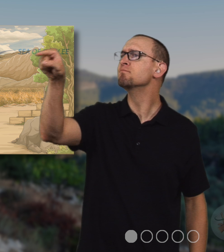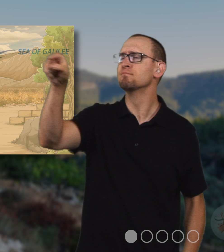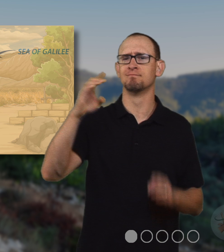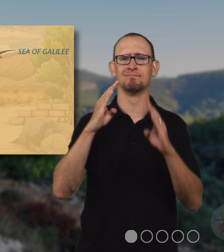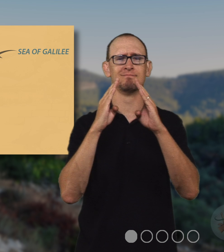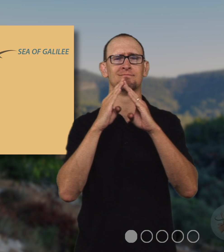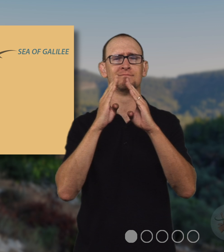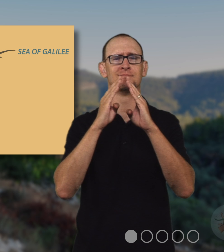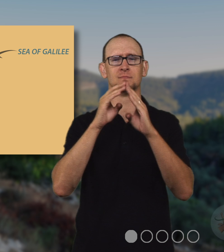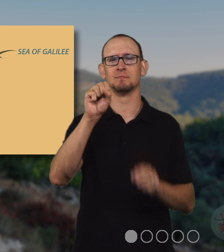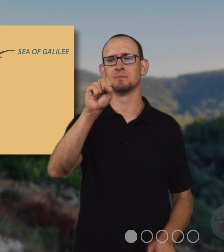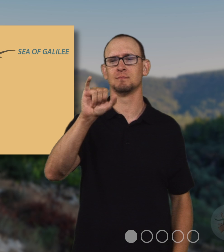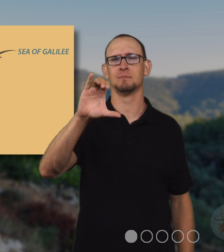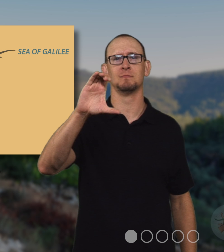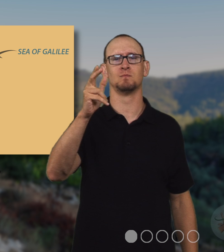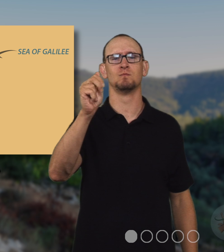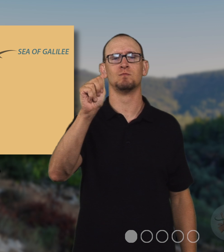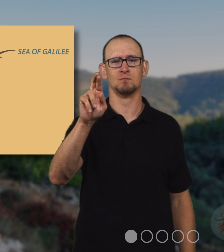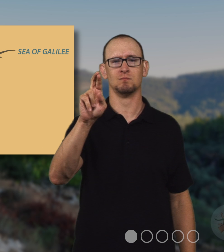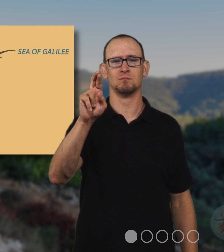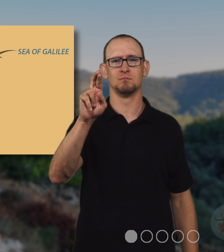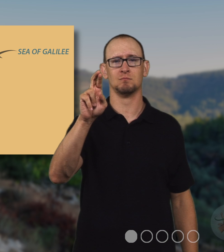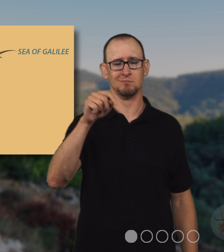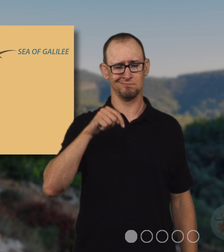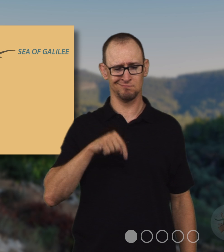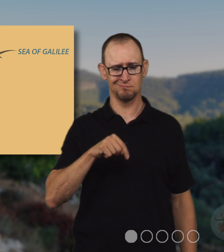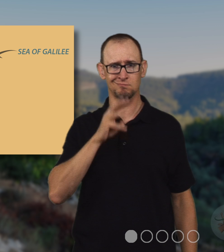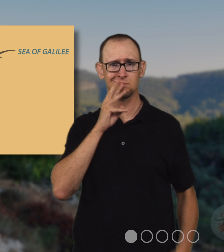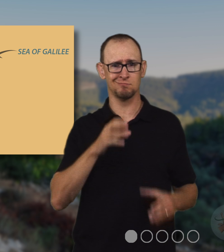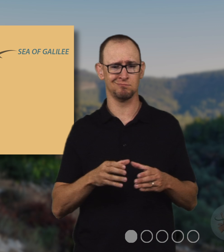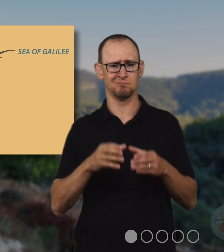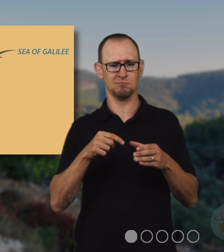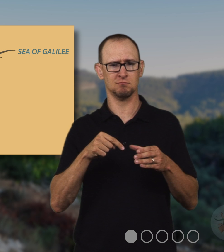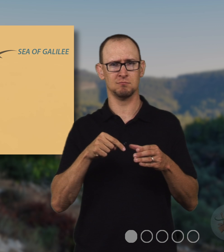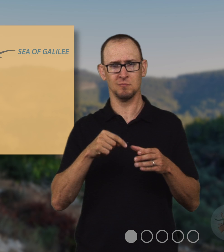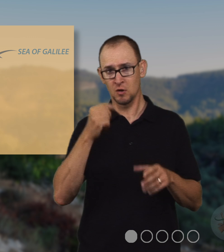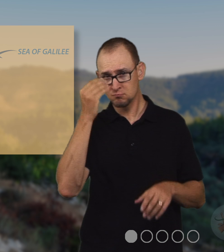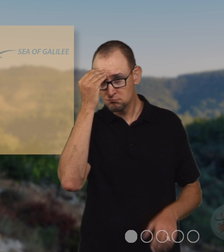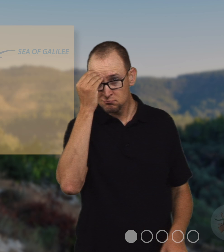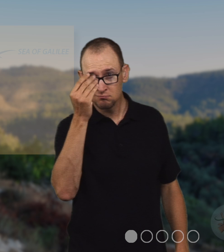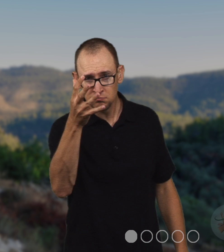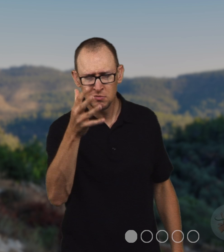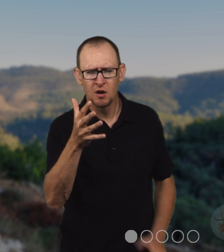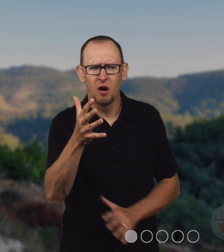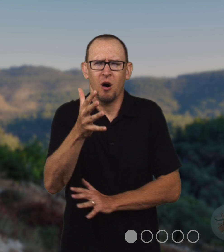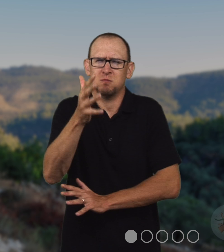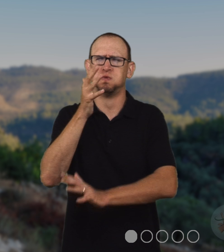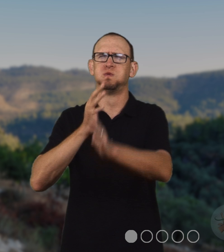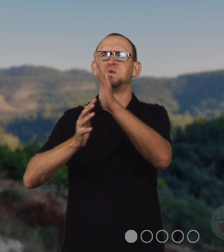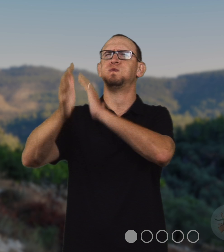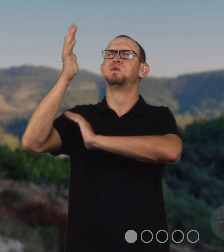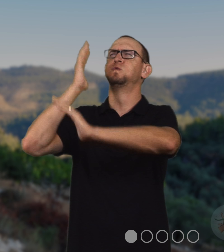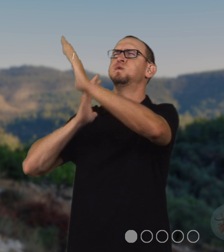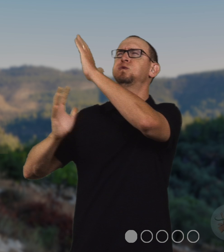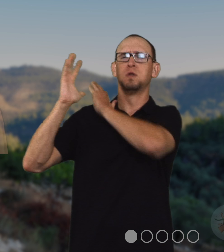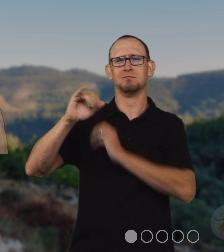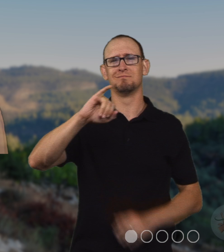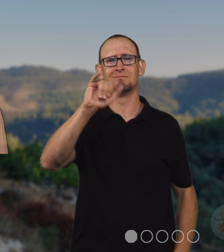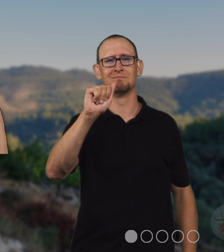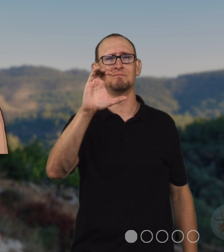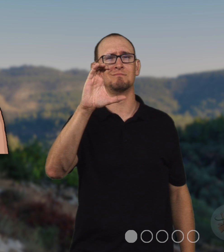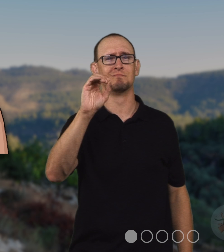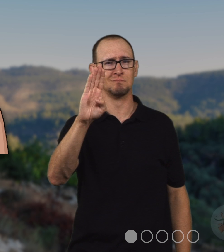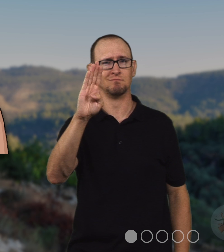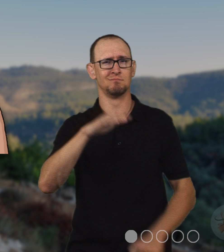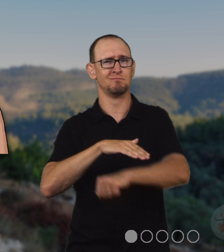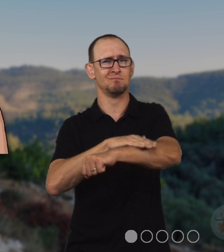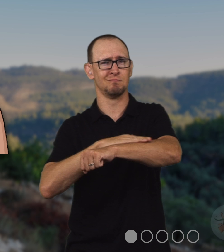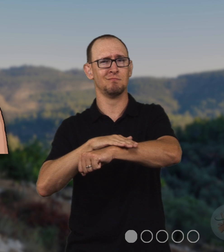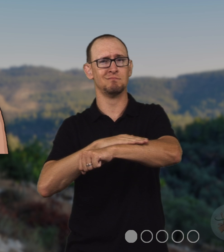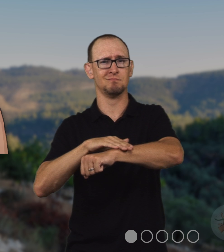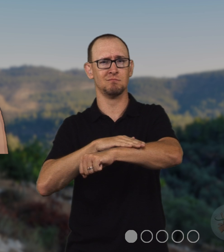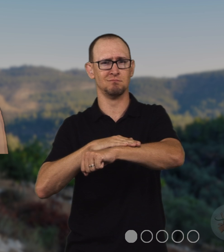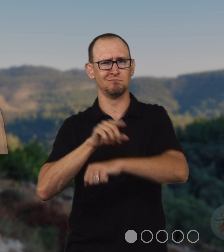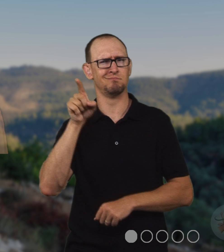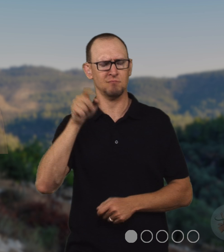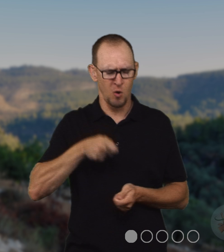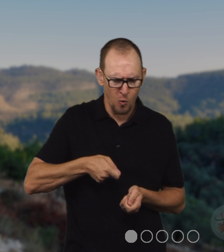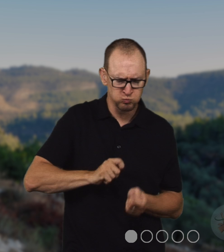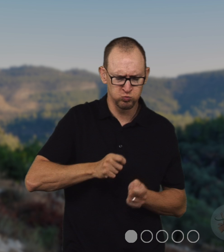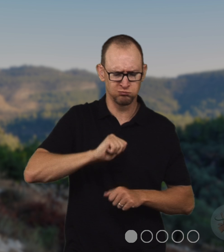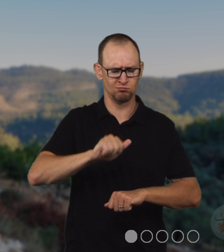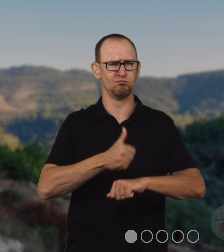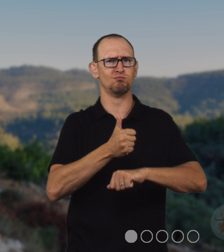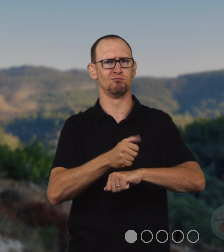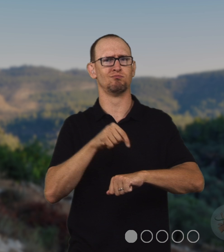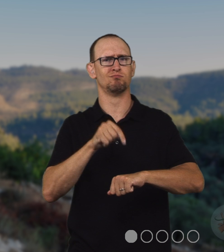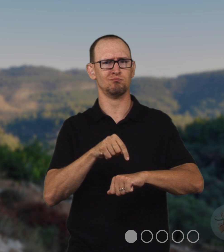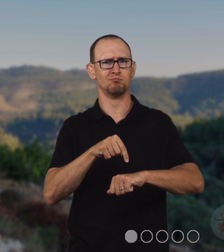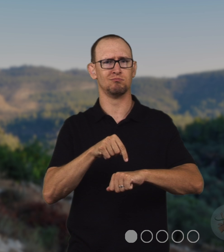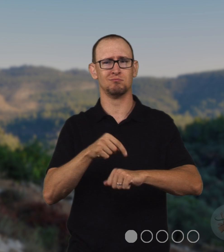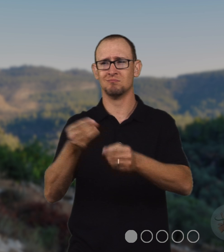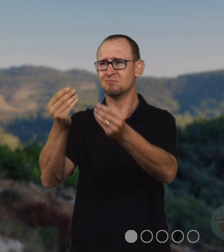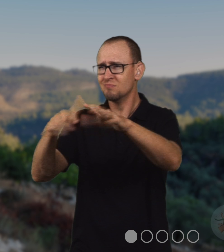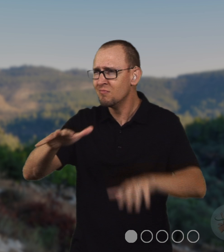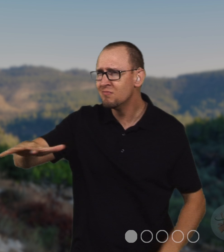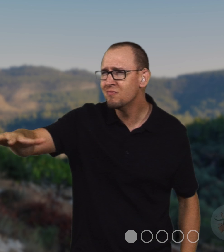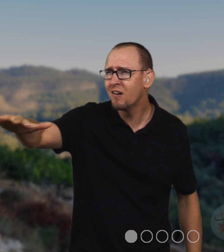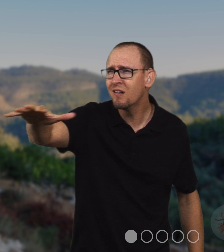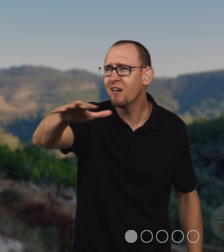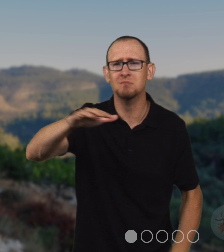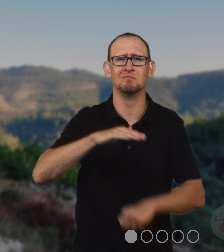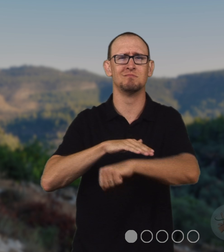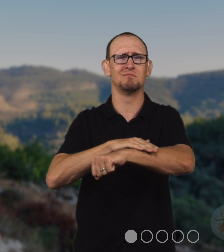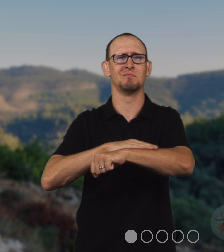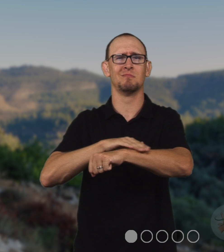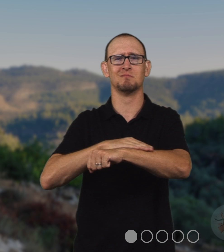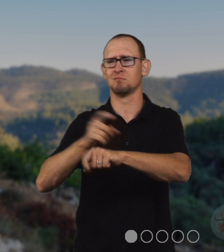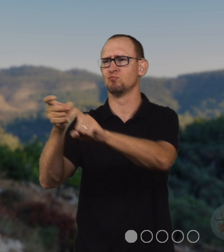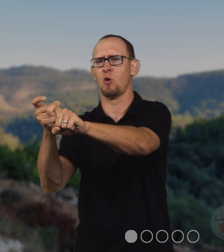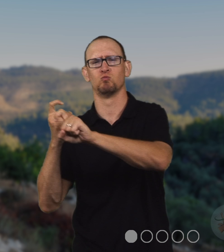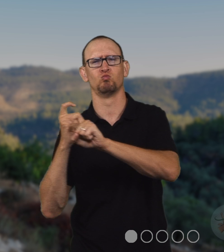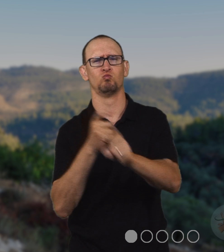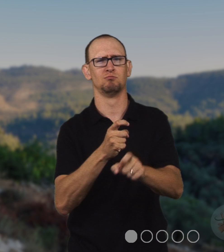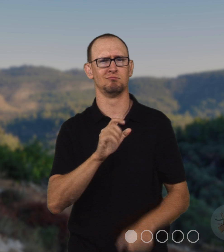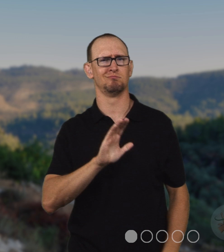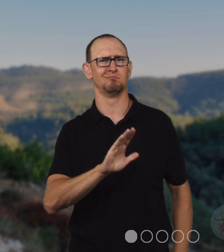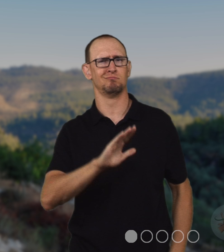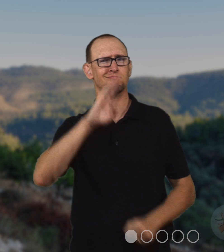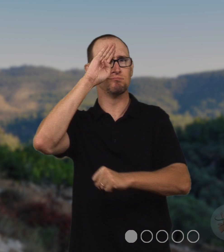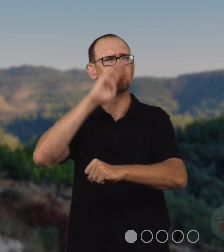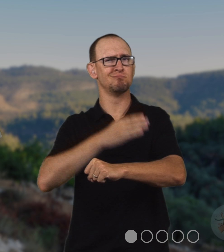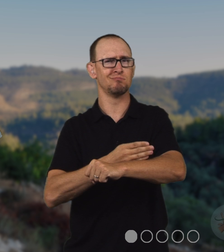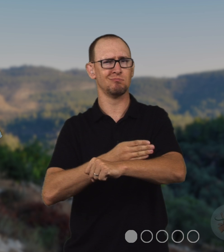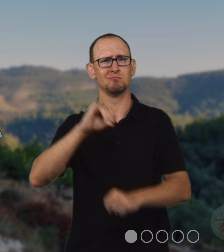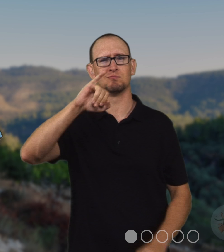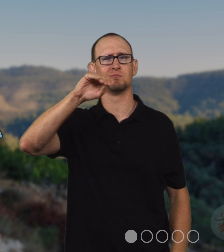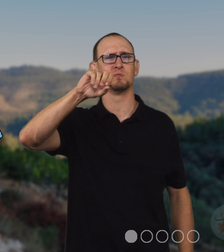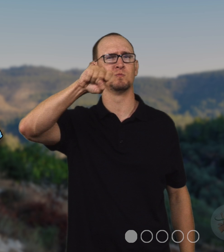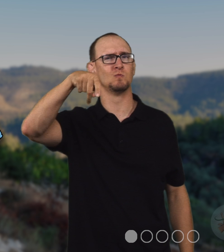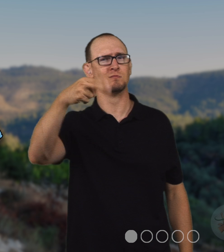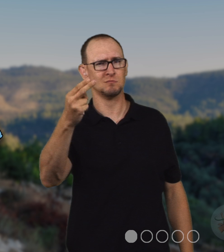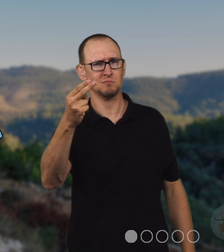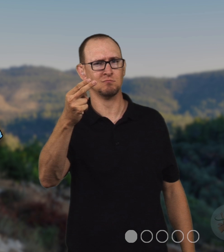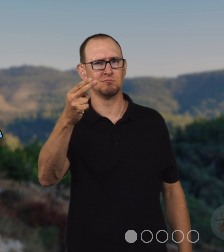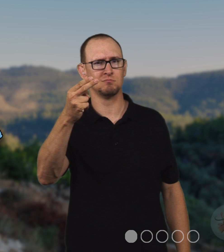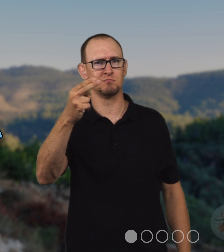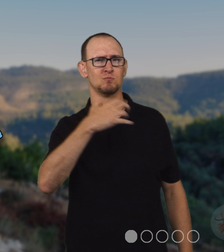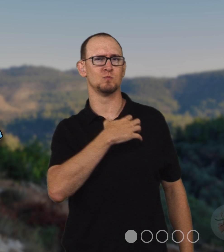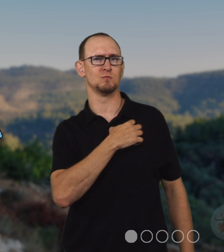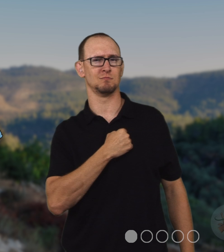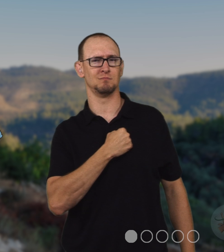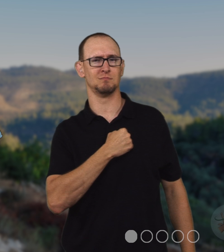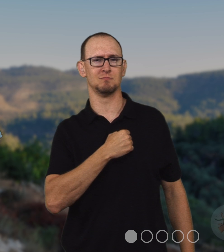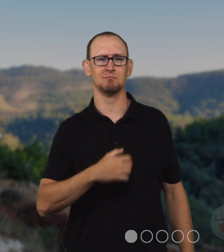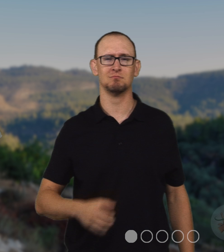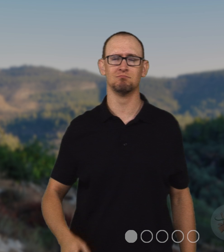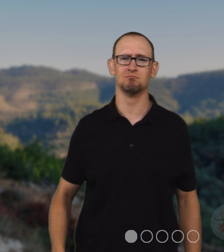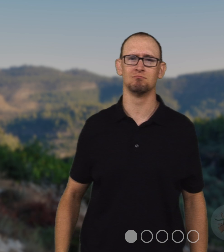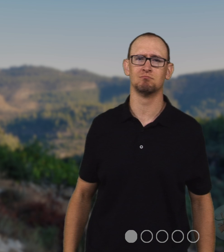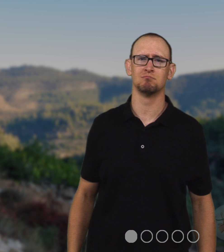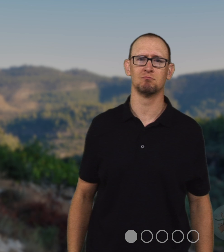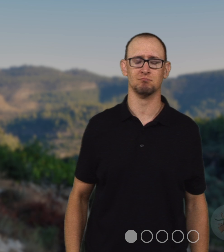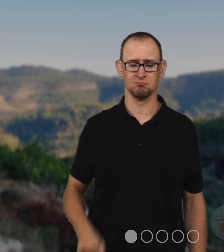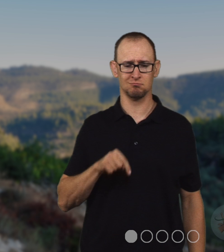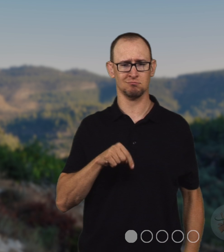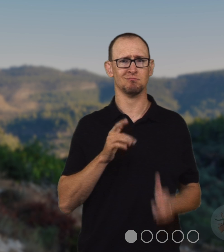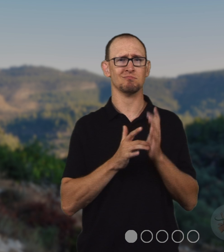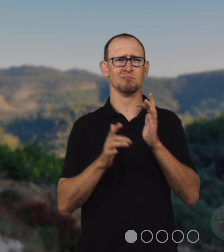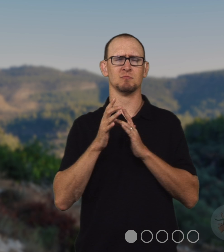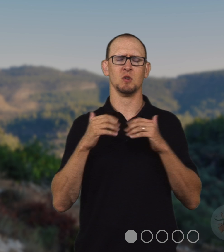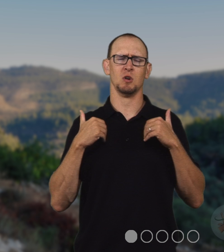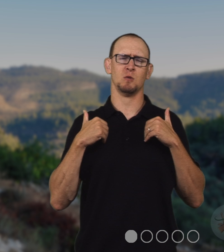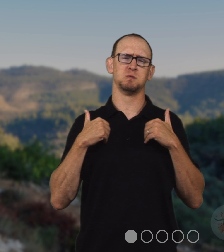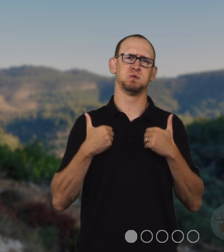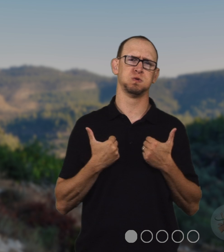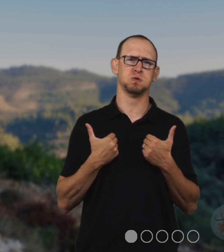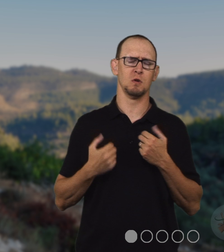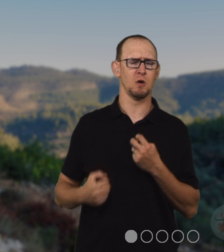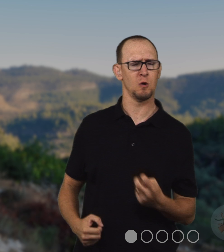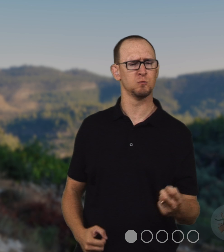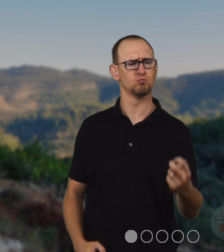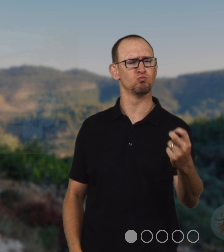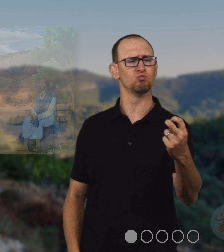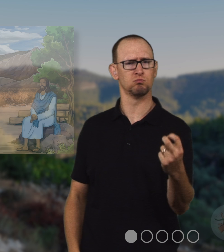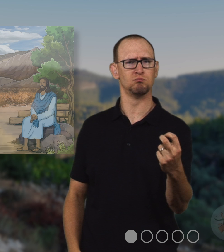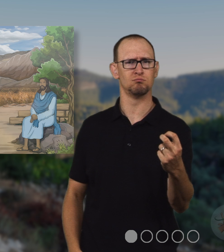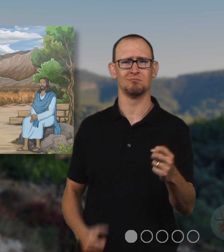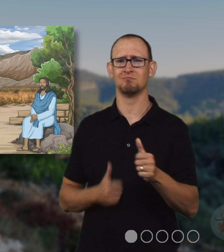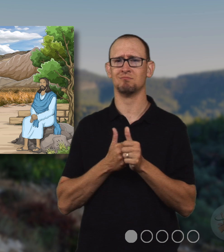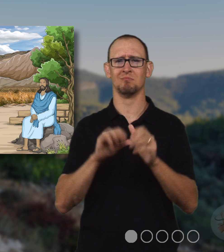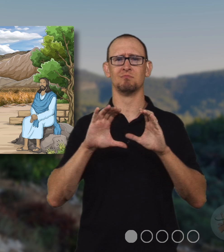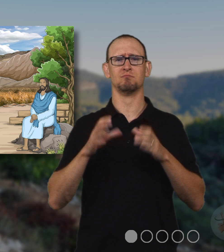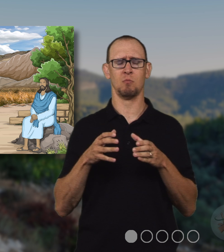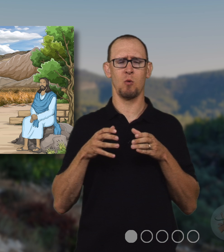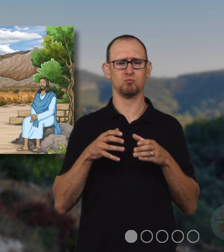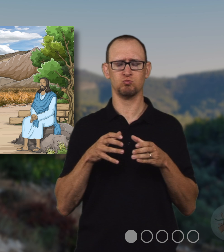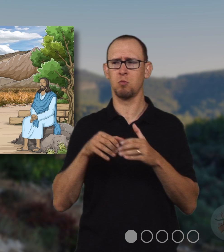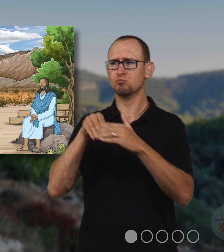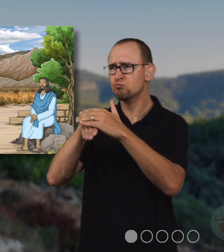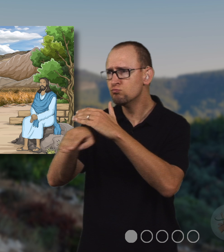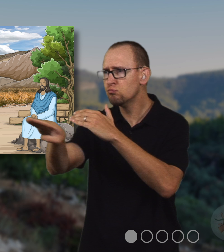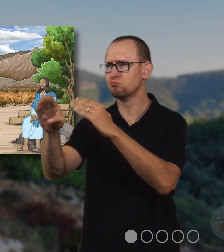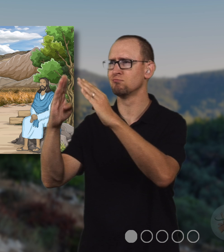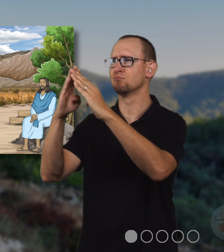So He came to a town of Samaria called Sychar, near the plot of ground that Jacob had given to his son Joseph.